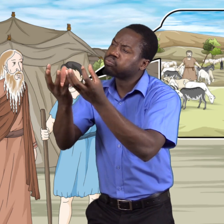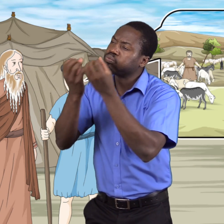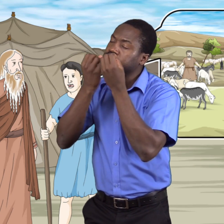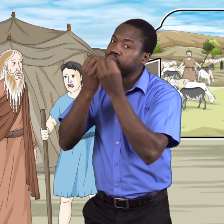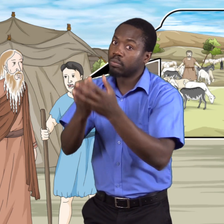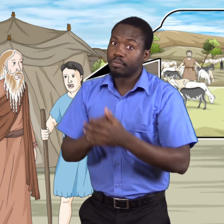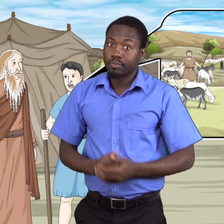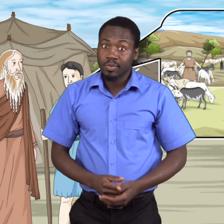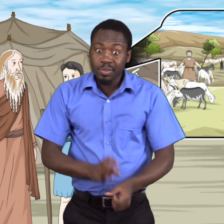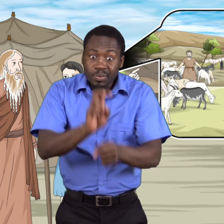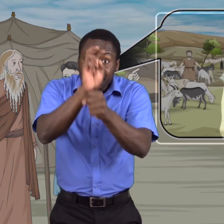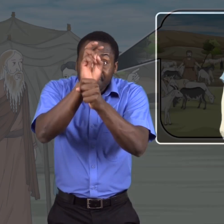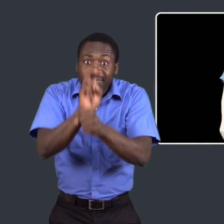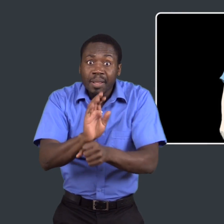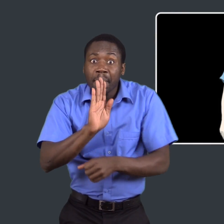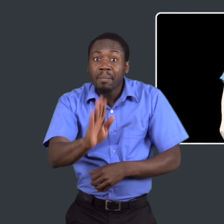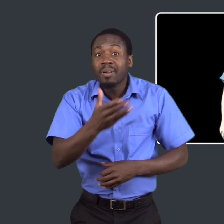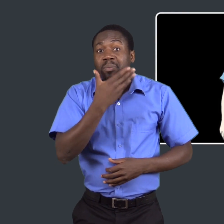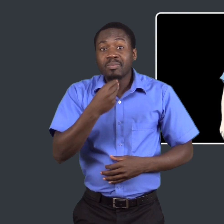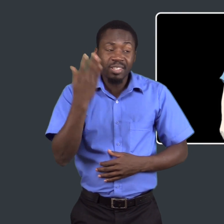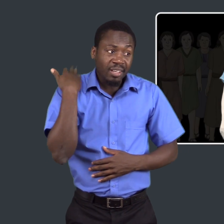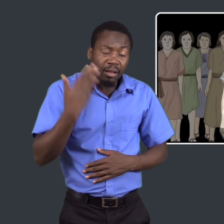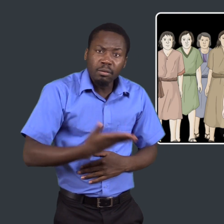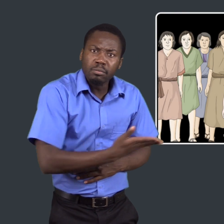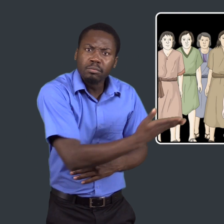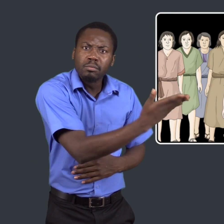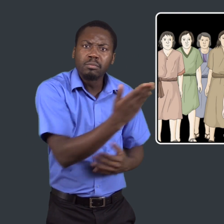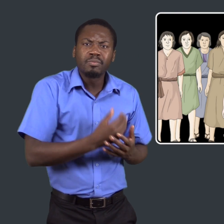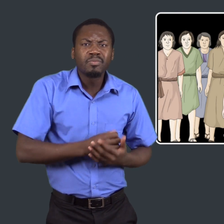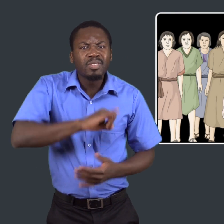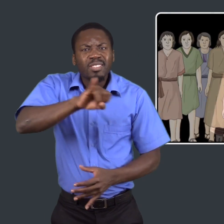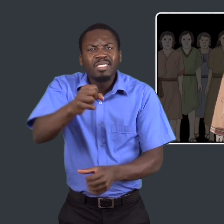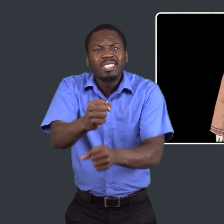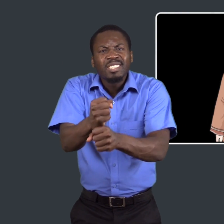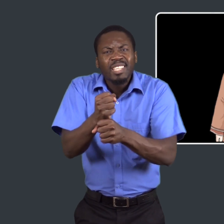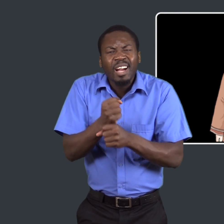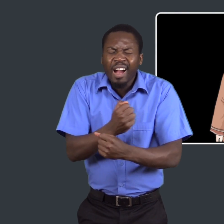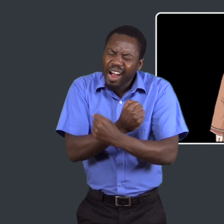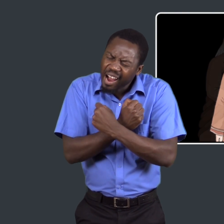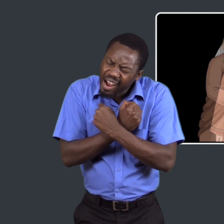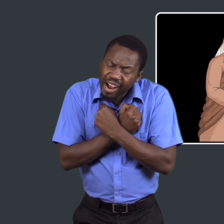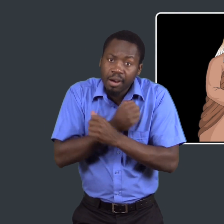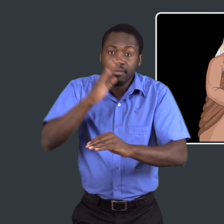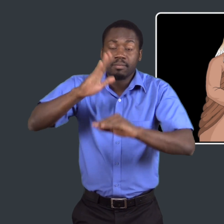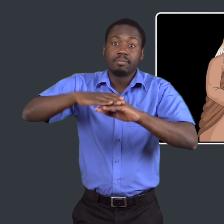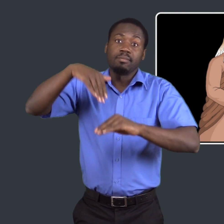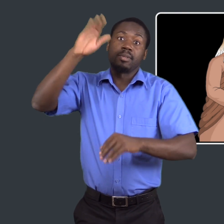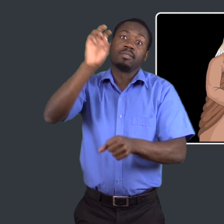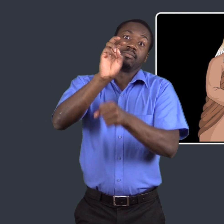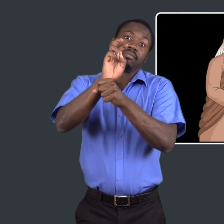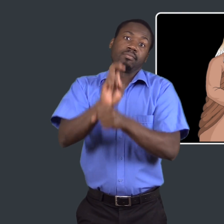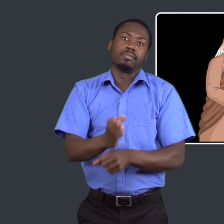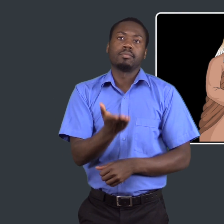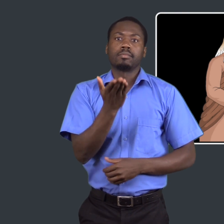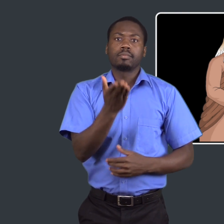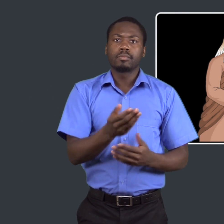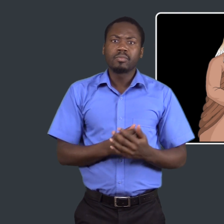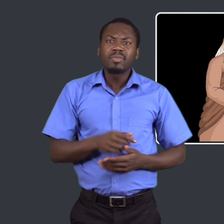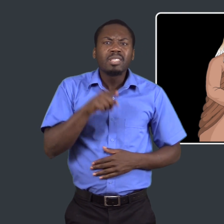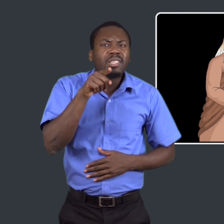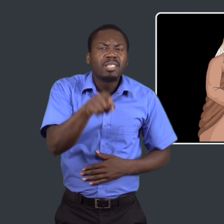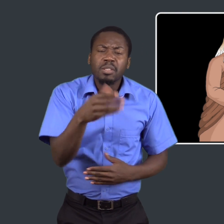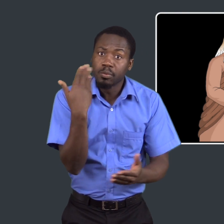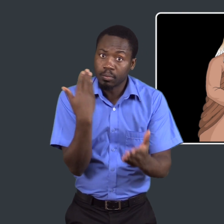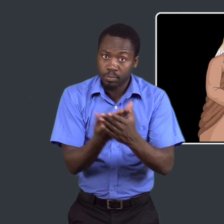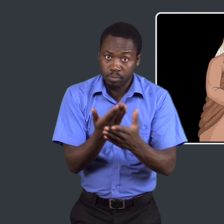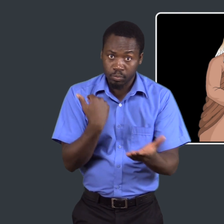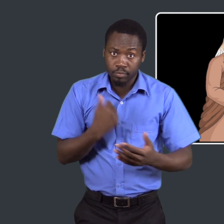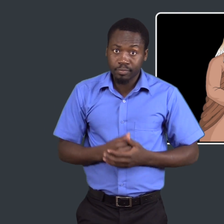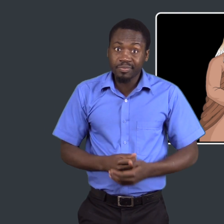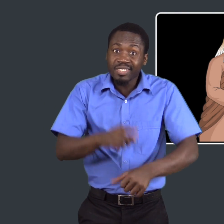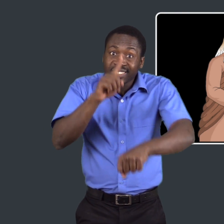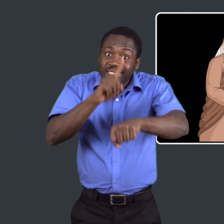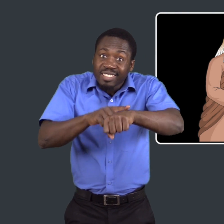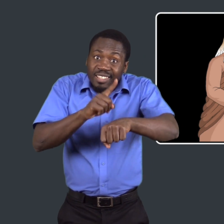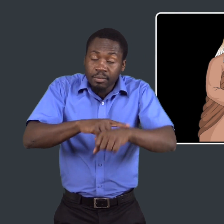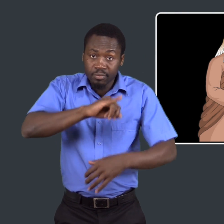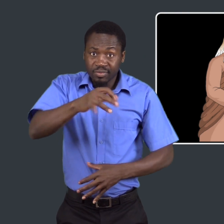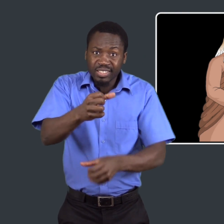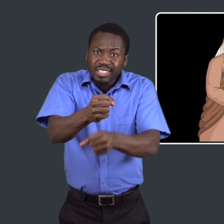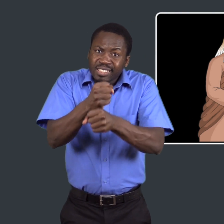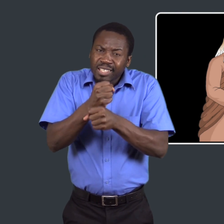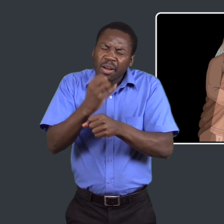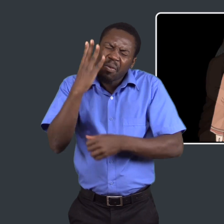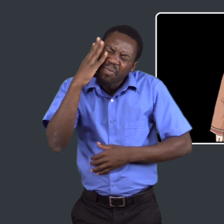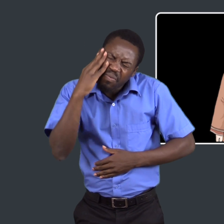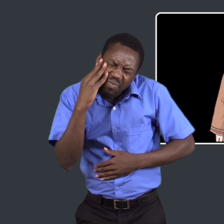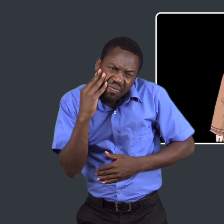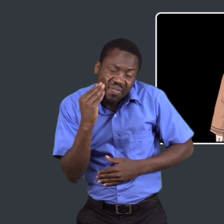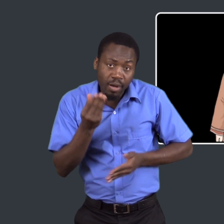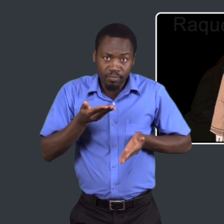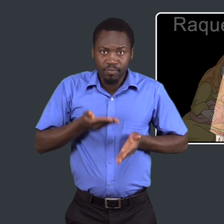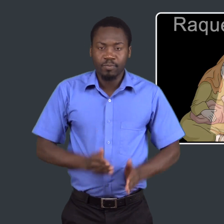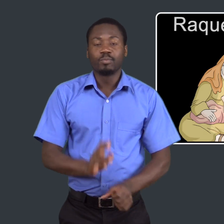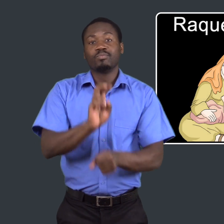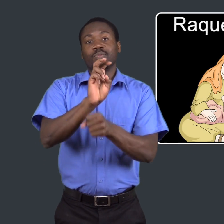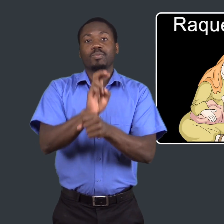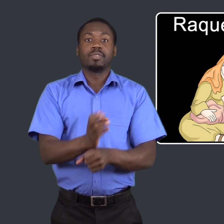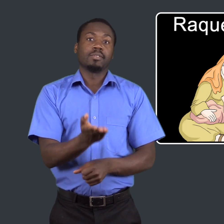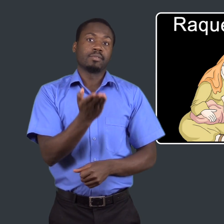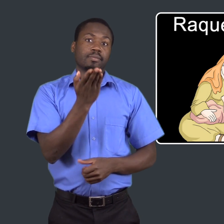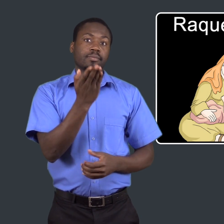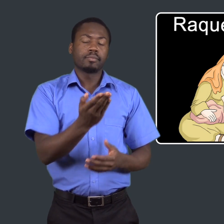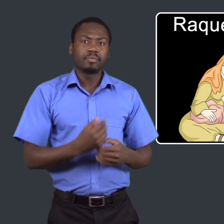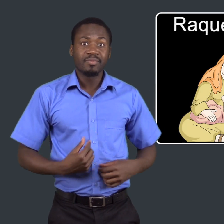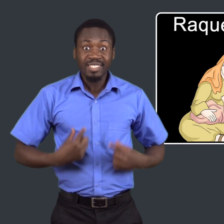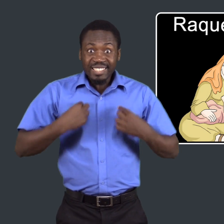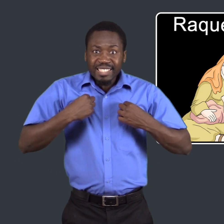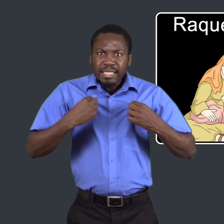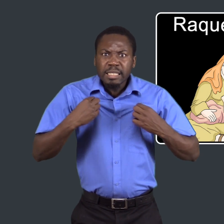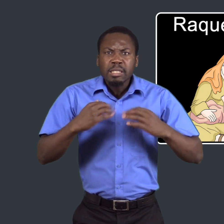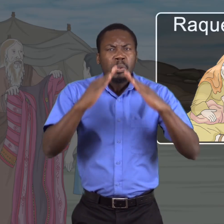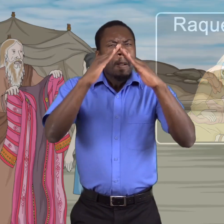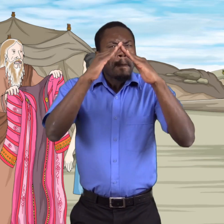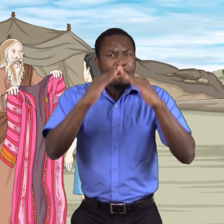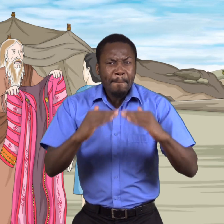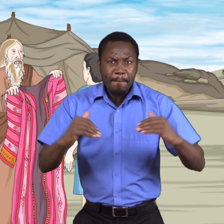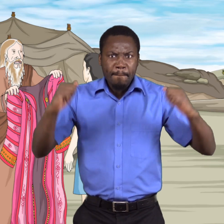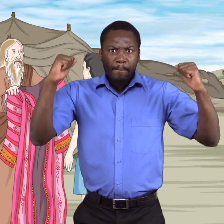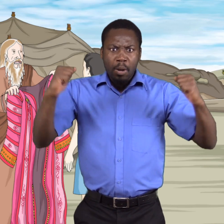Now Israel loved Joseph more than his other sons, because Joseph had been born to him in his old age;